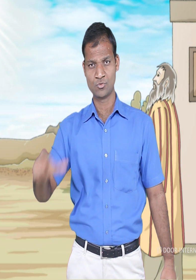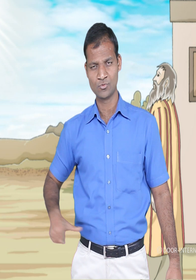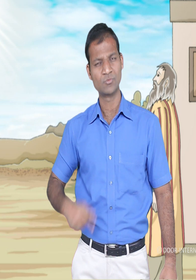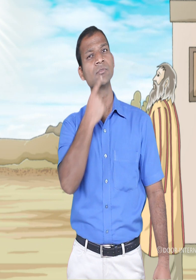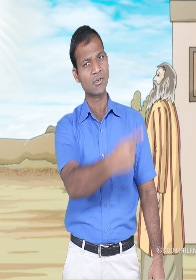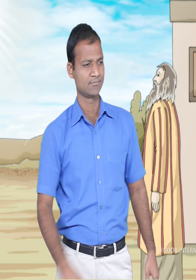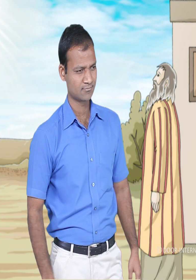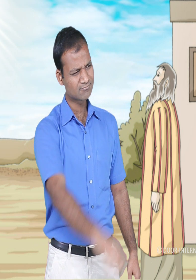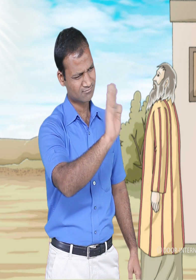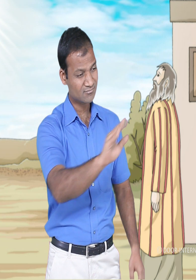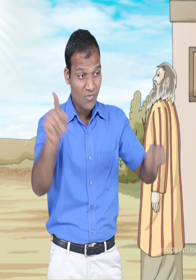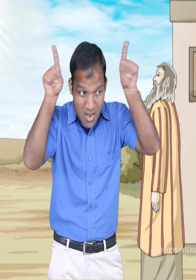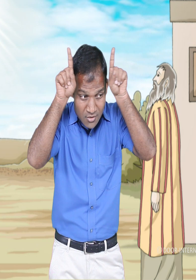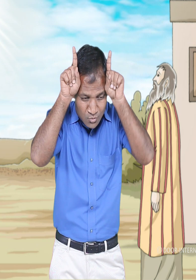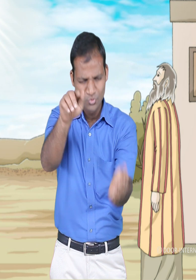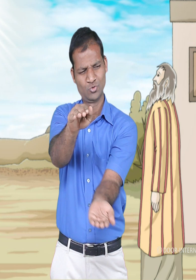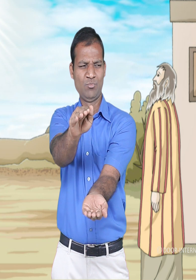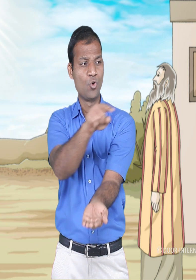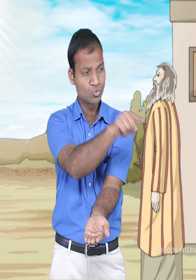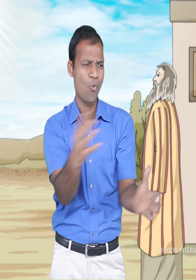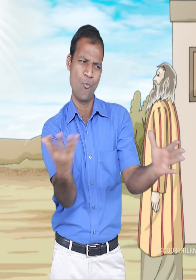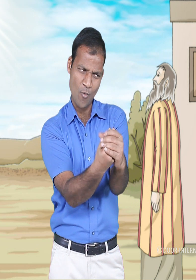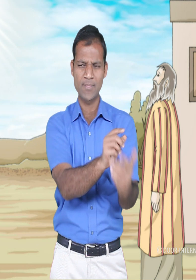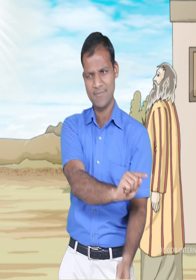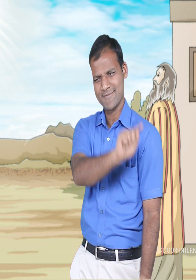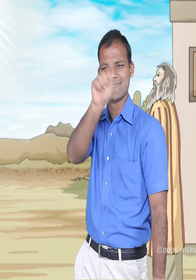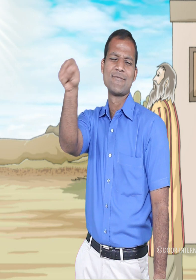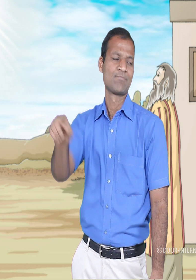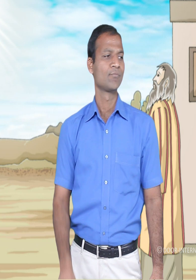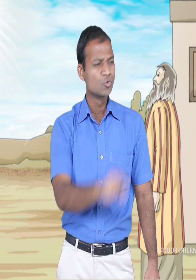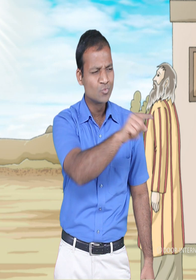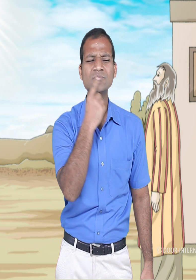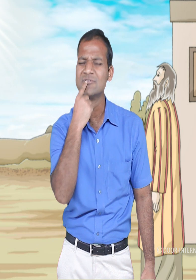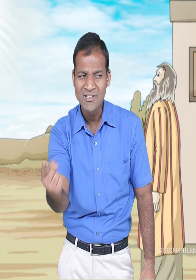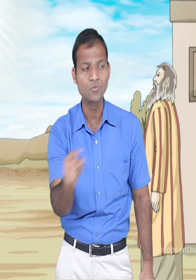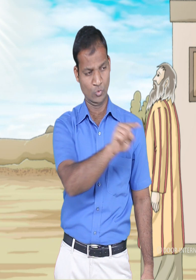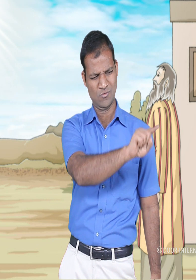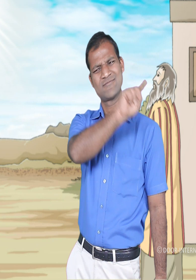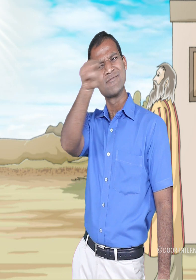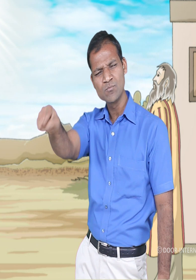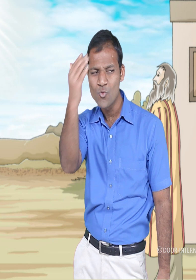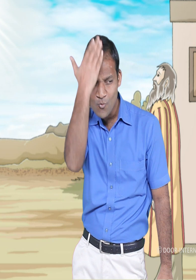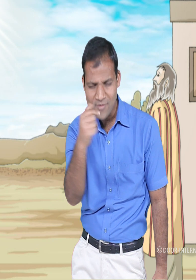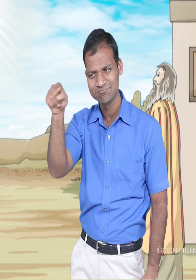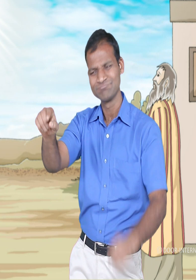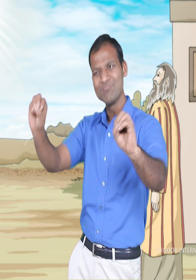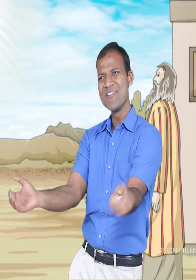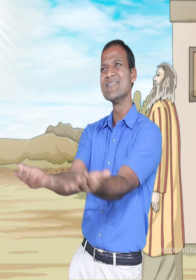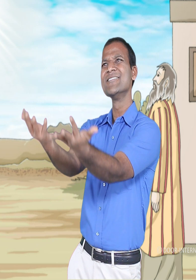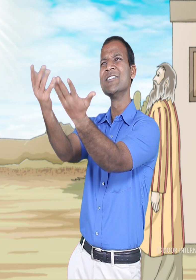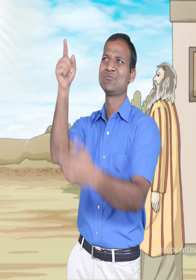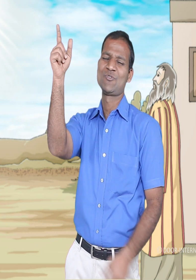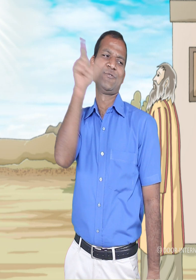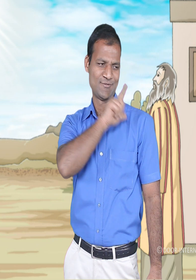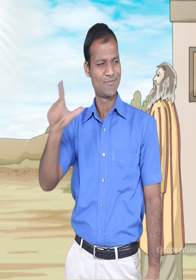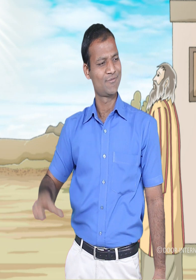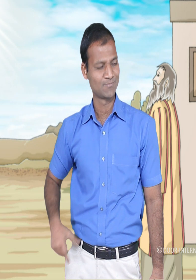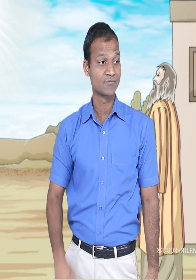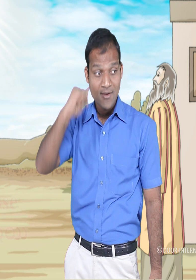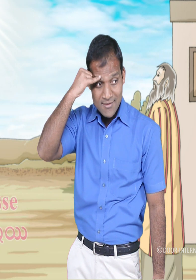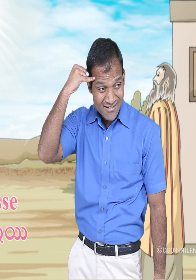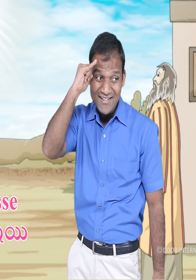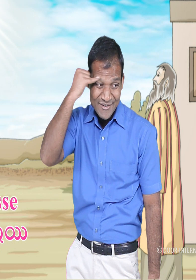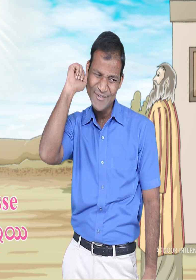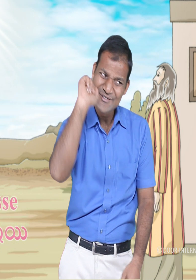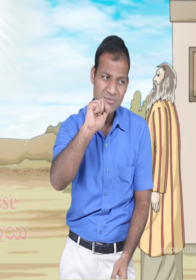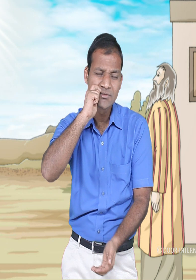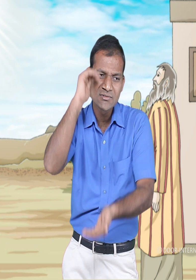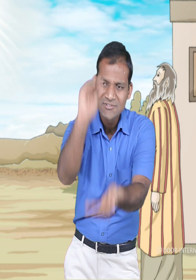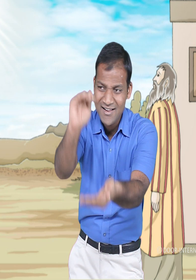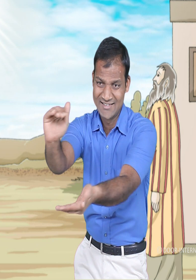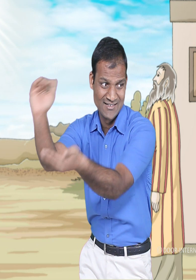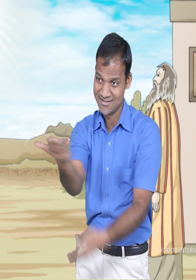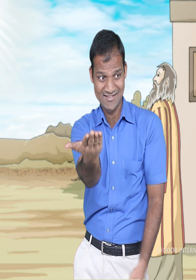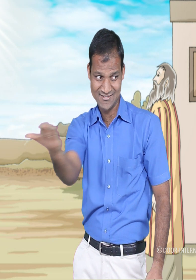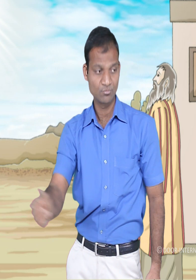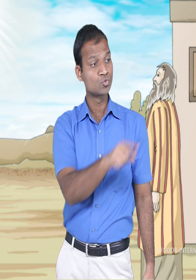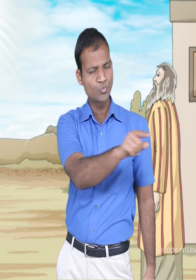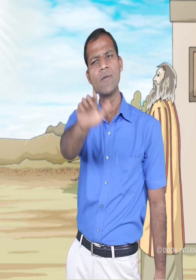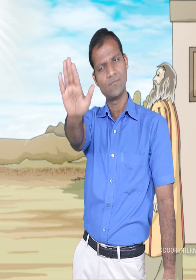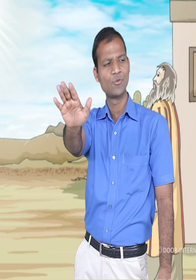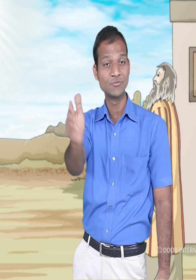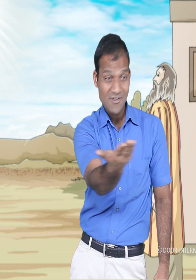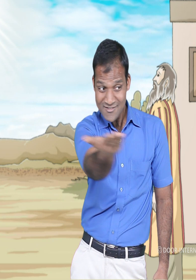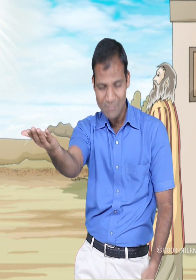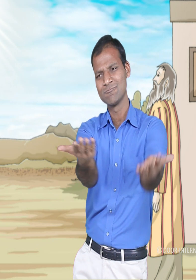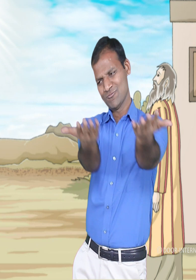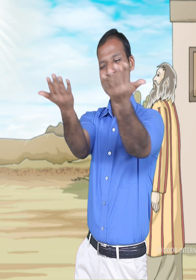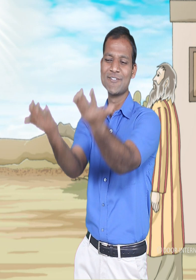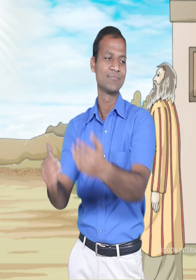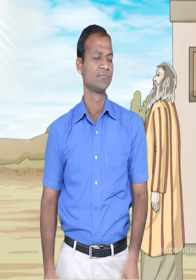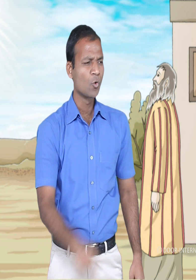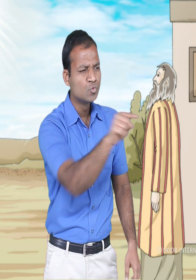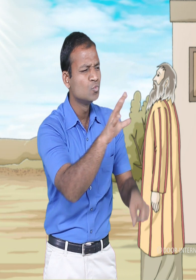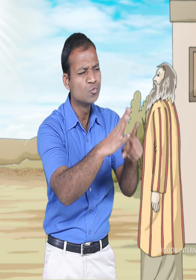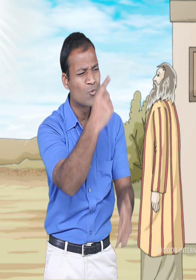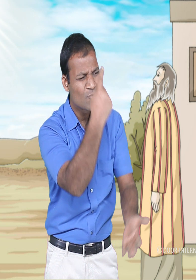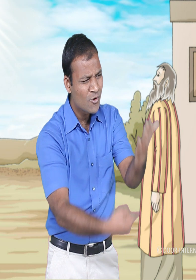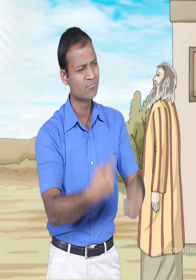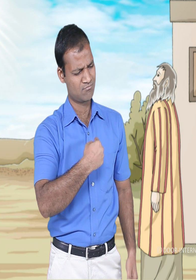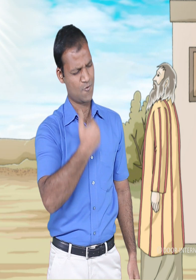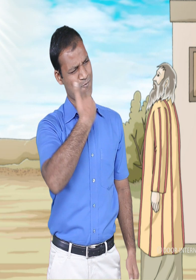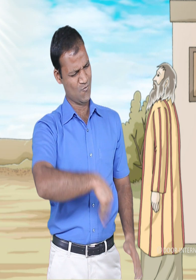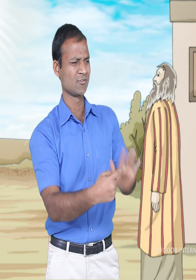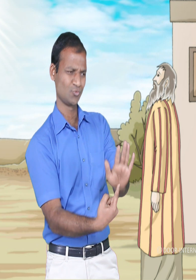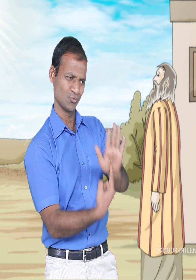The LORD answered, “Take a heifer with you and say, ‘I have come to sacrifice to the LORD.’